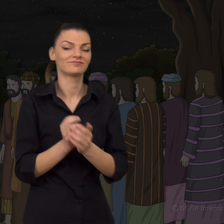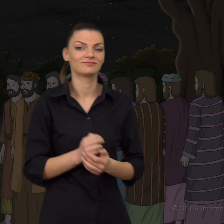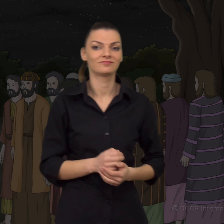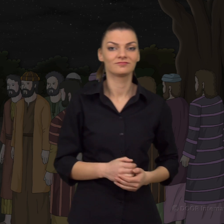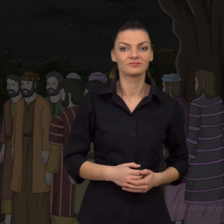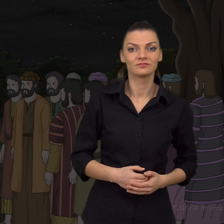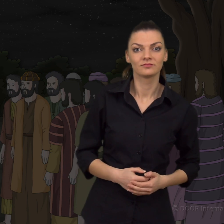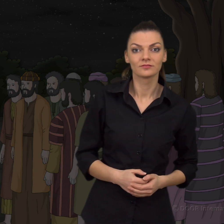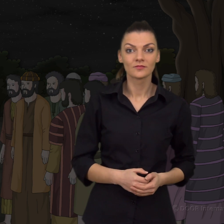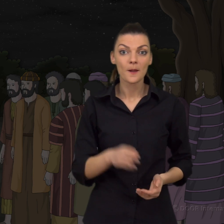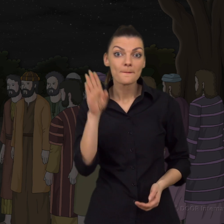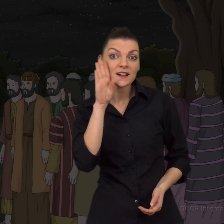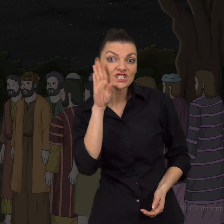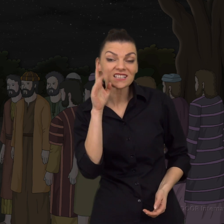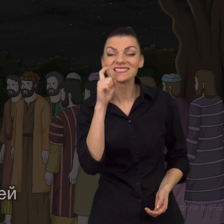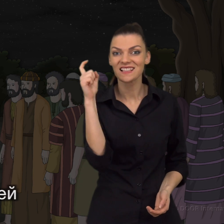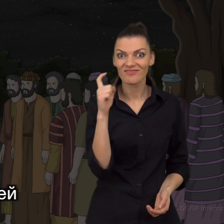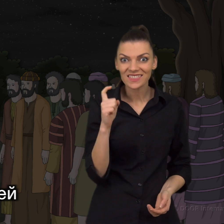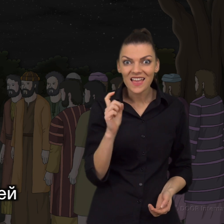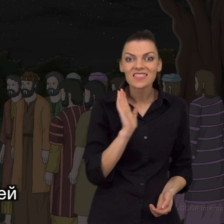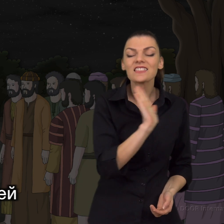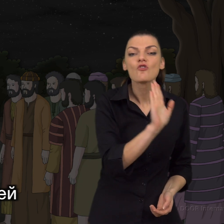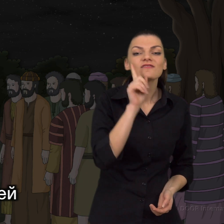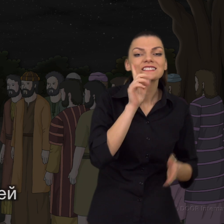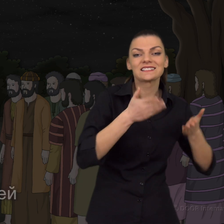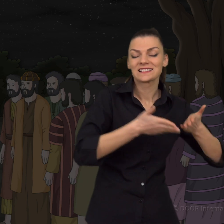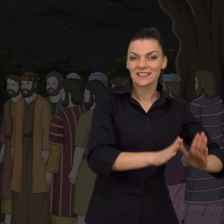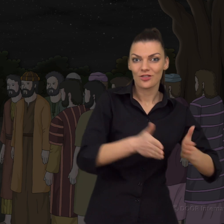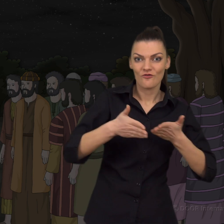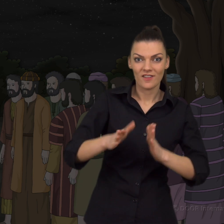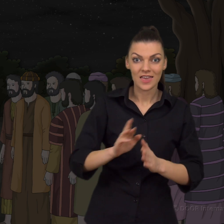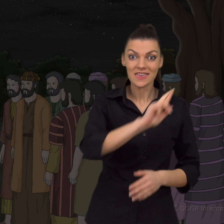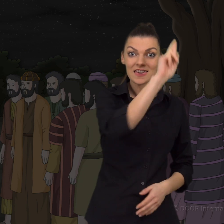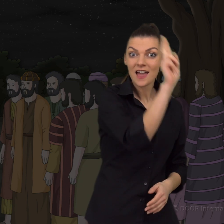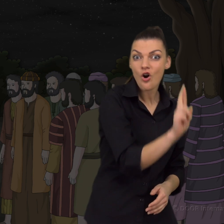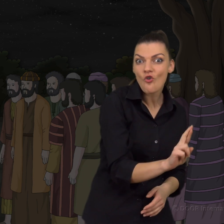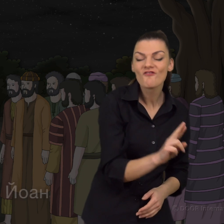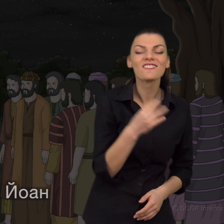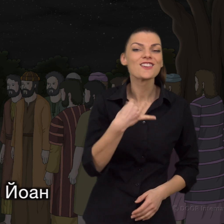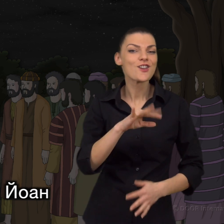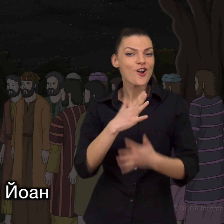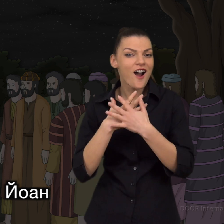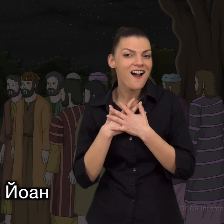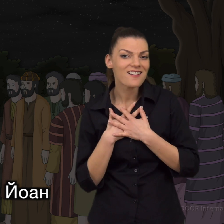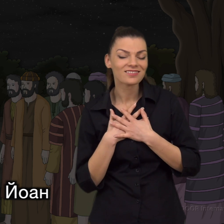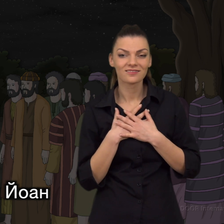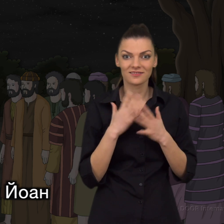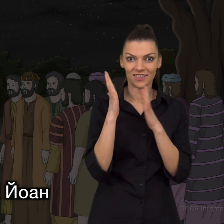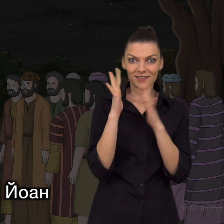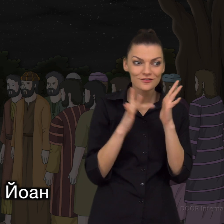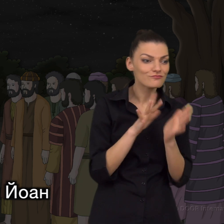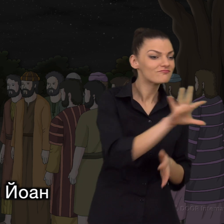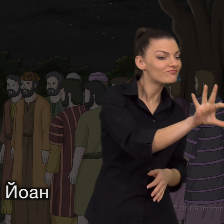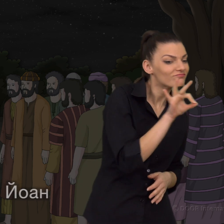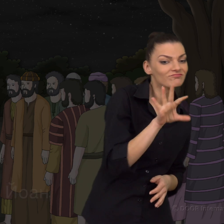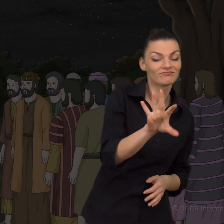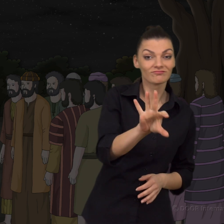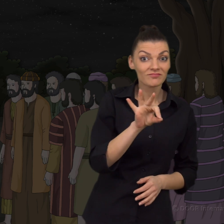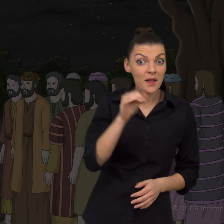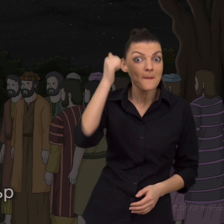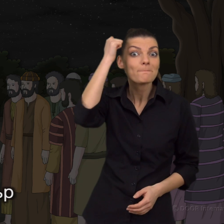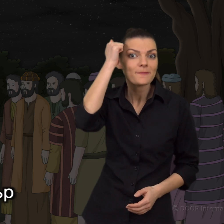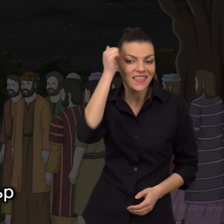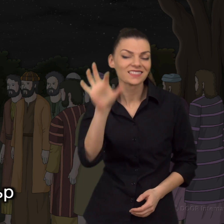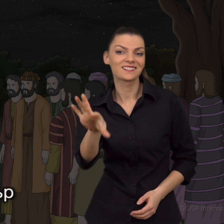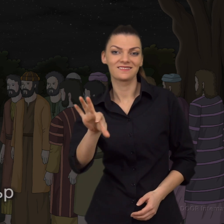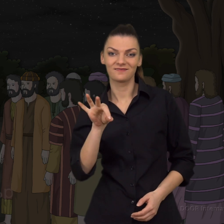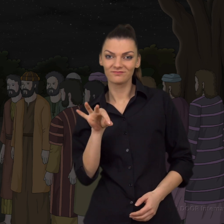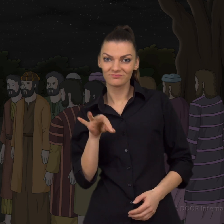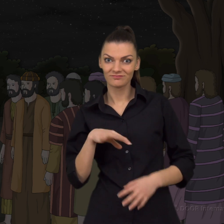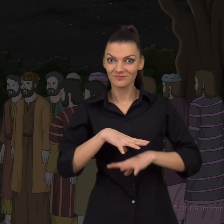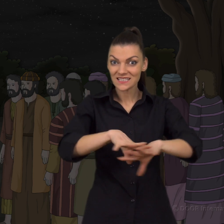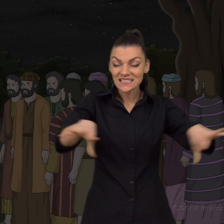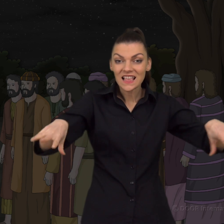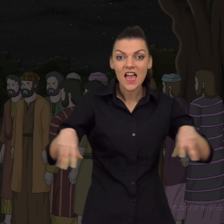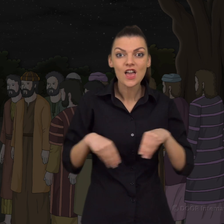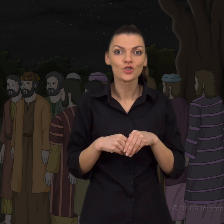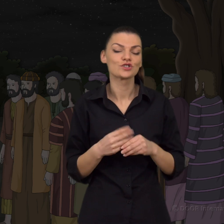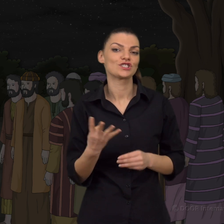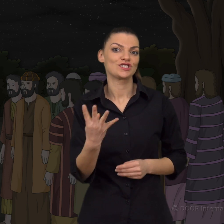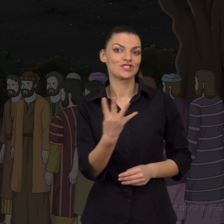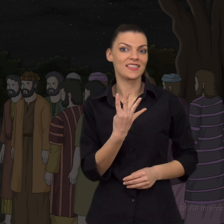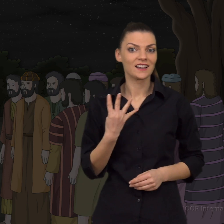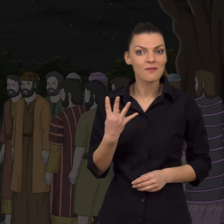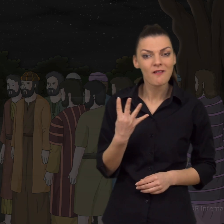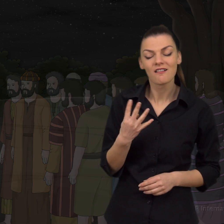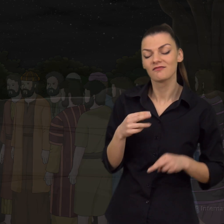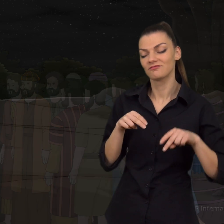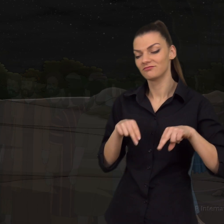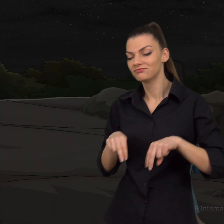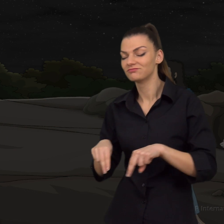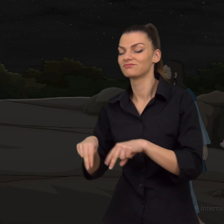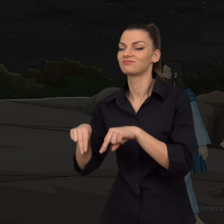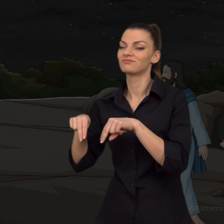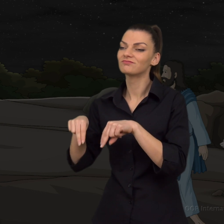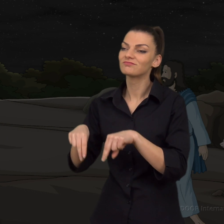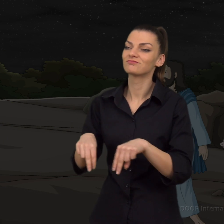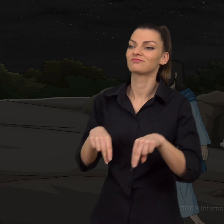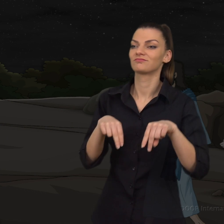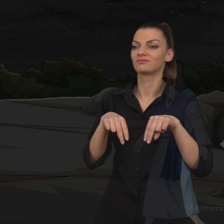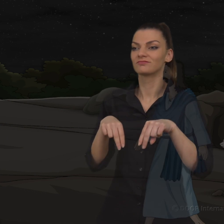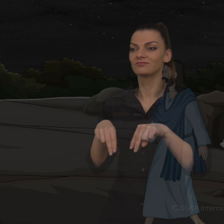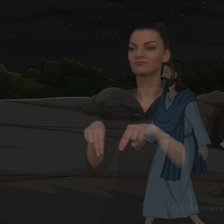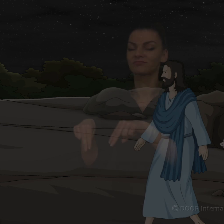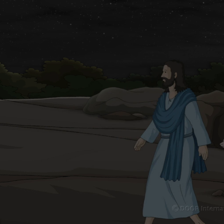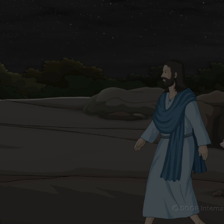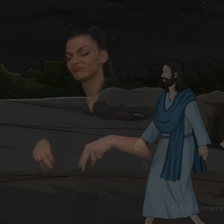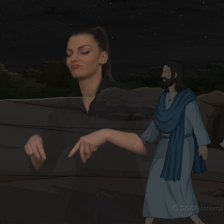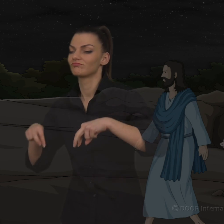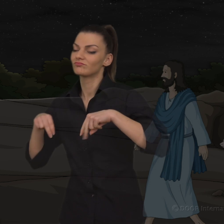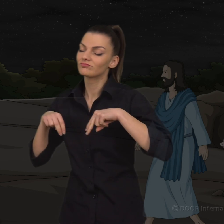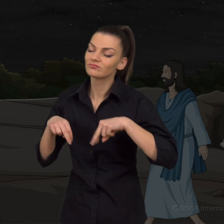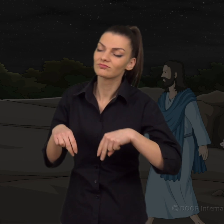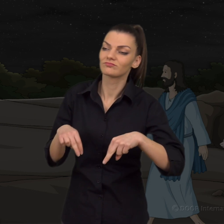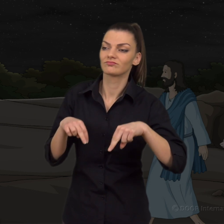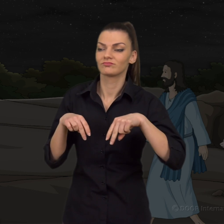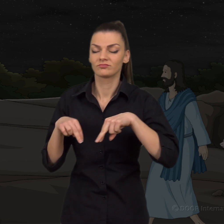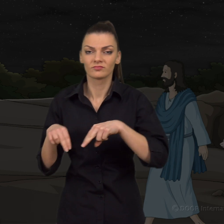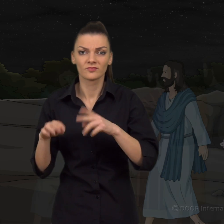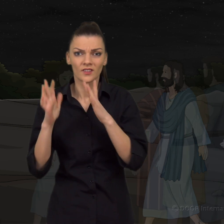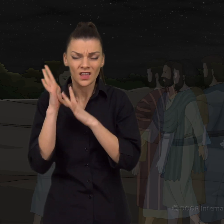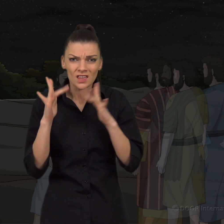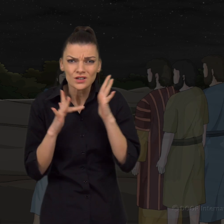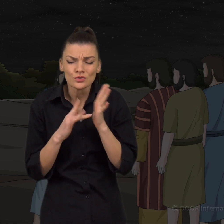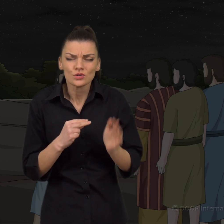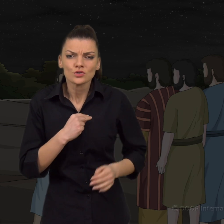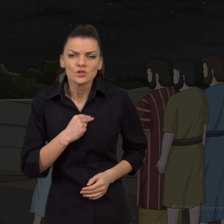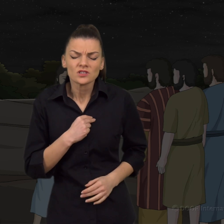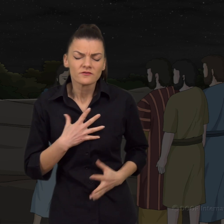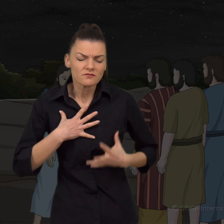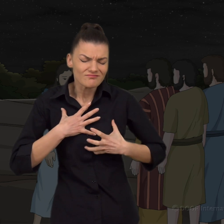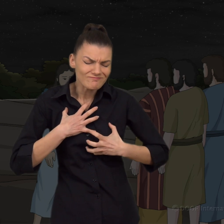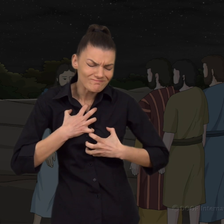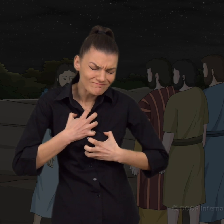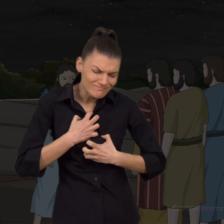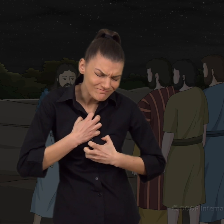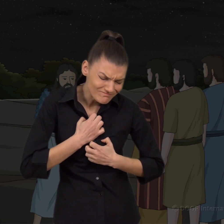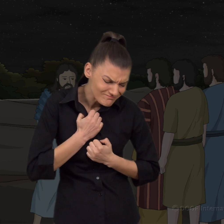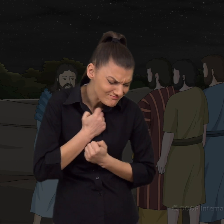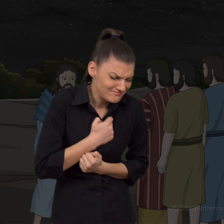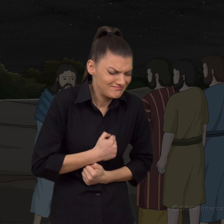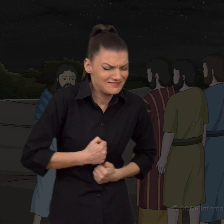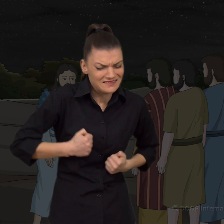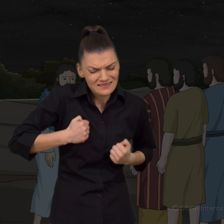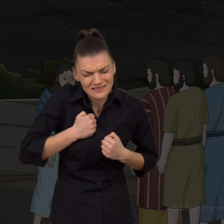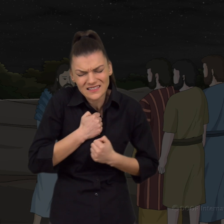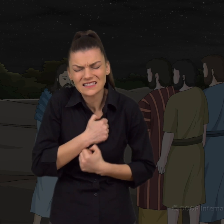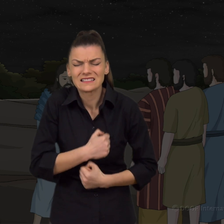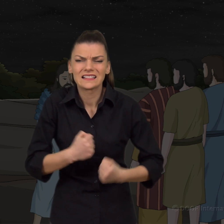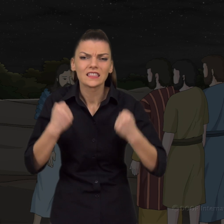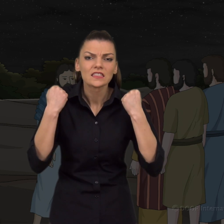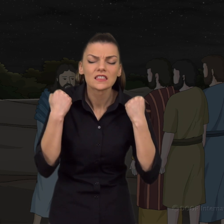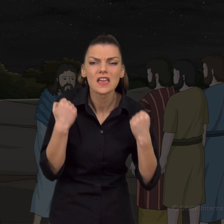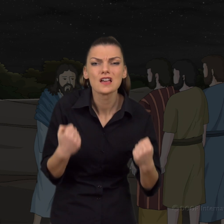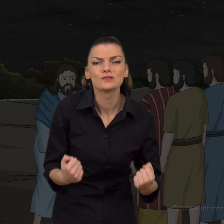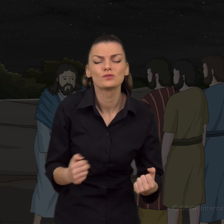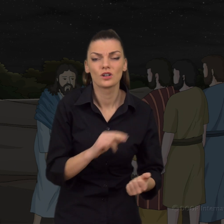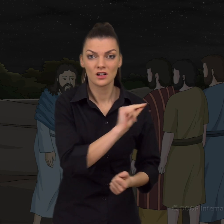He took with Him Peter and the two sons of Zebedee and began to be sorrowful and deeply distressed.